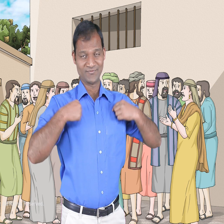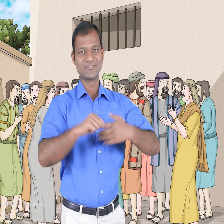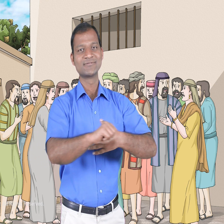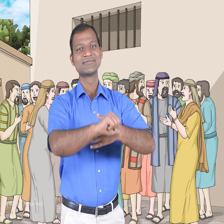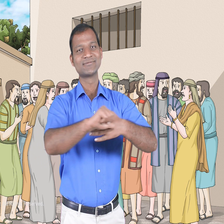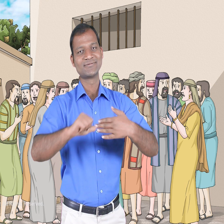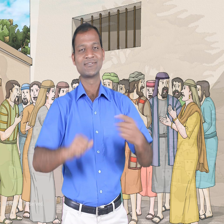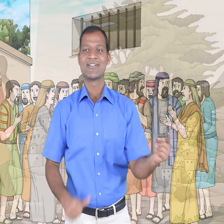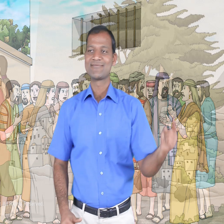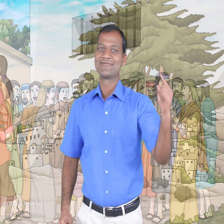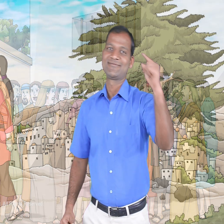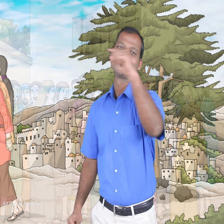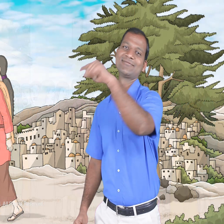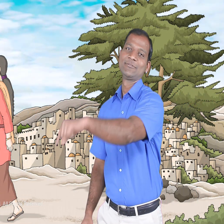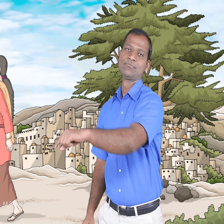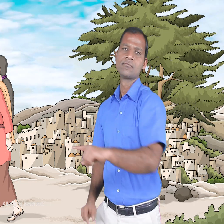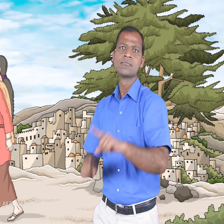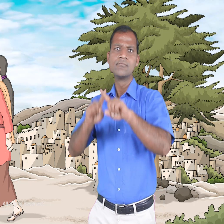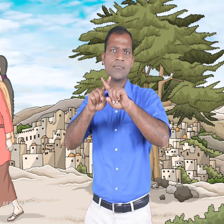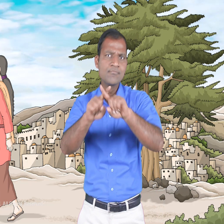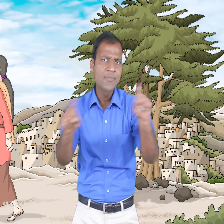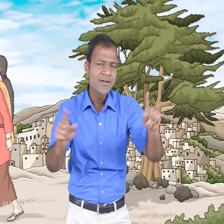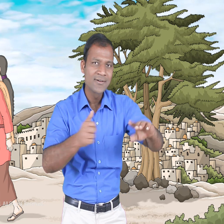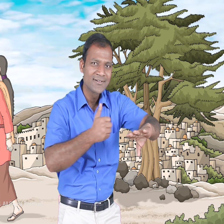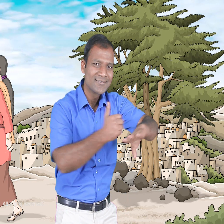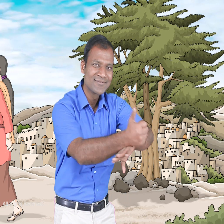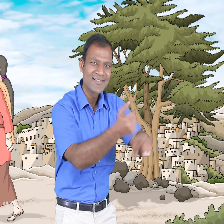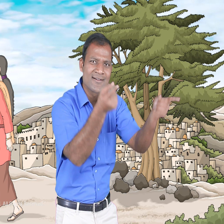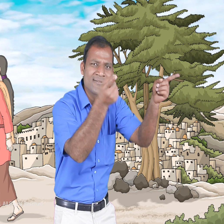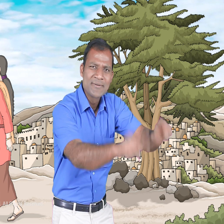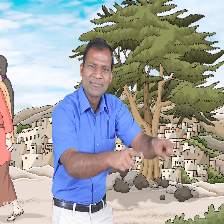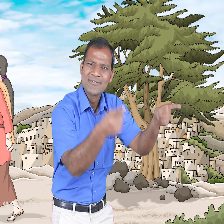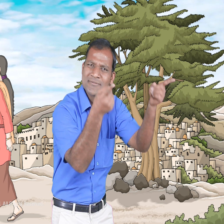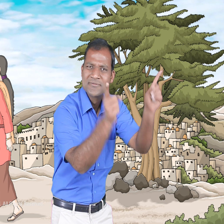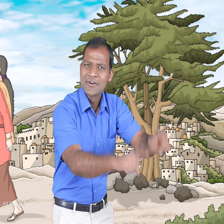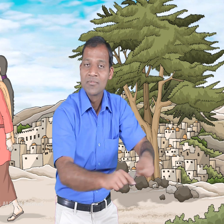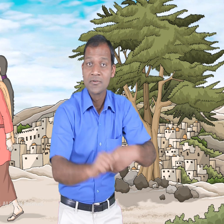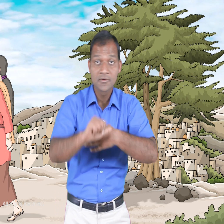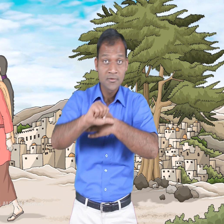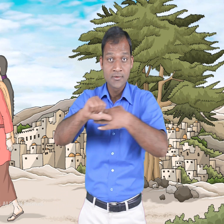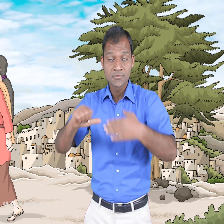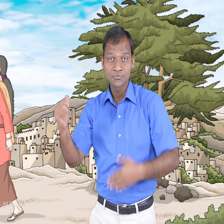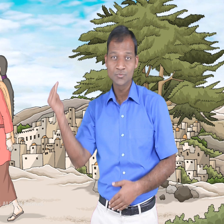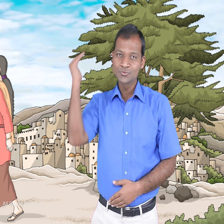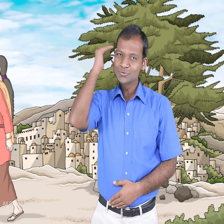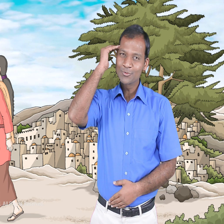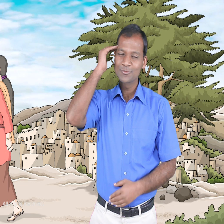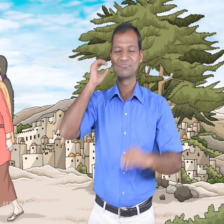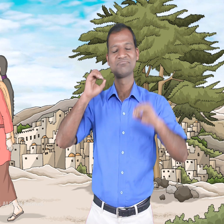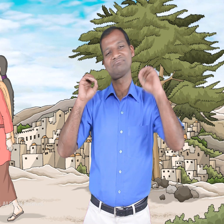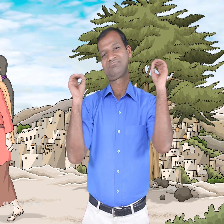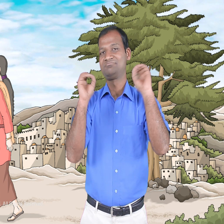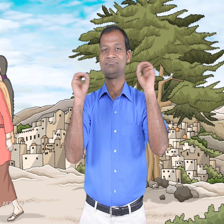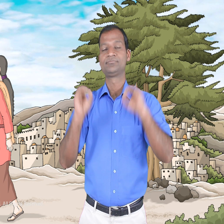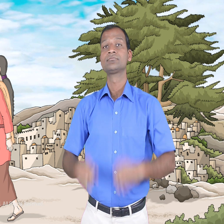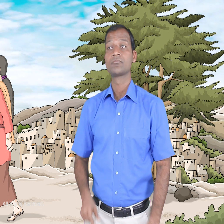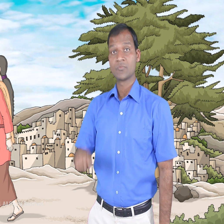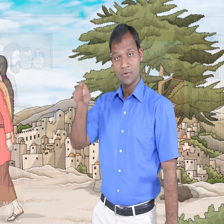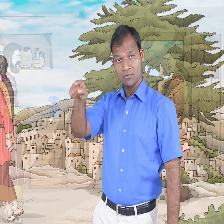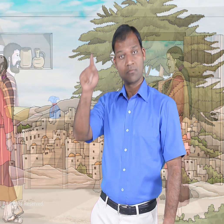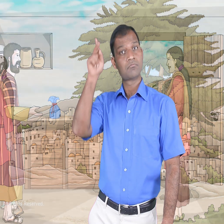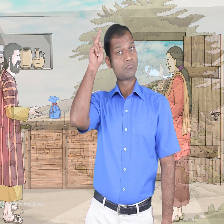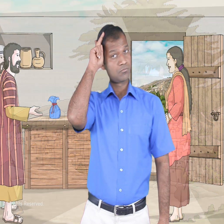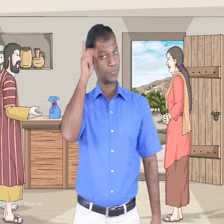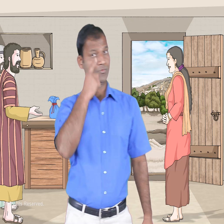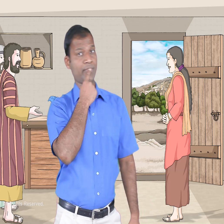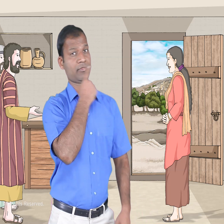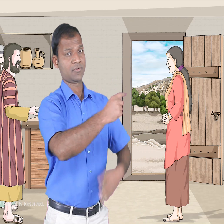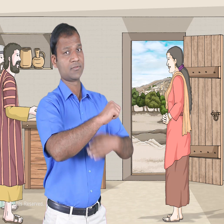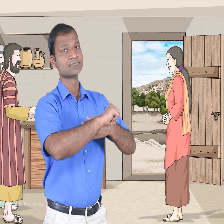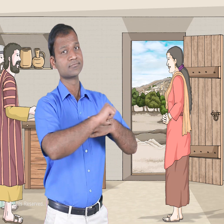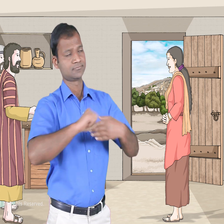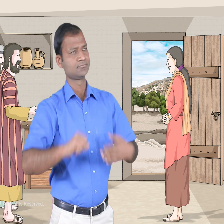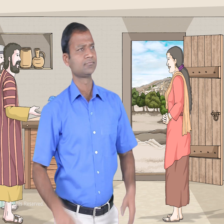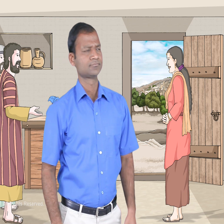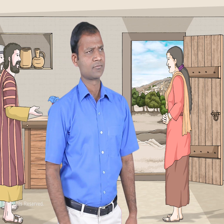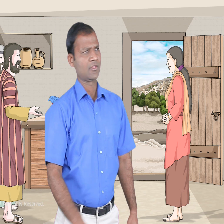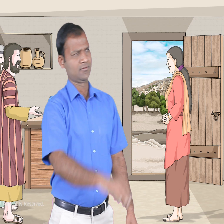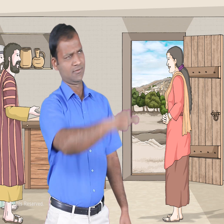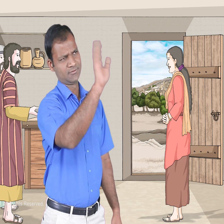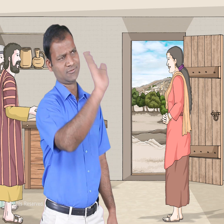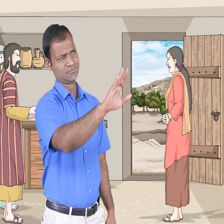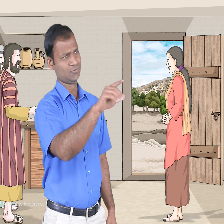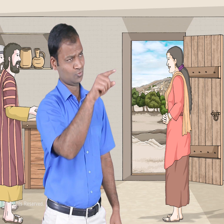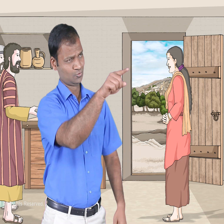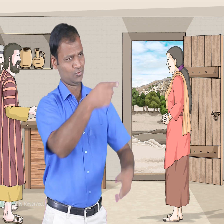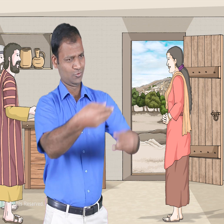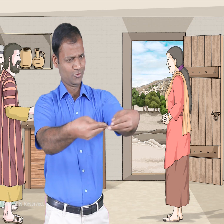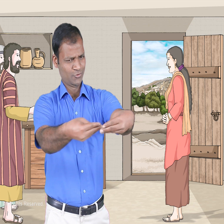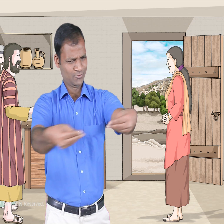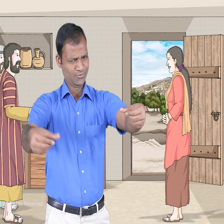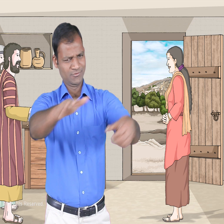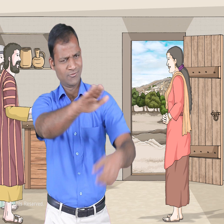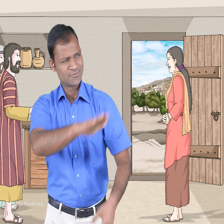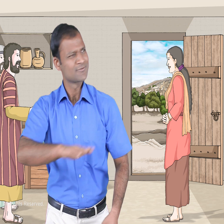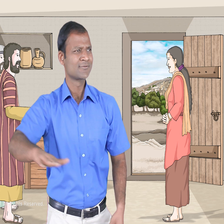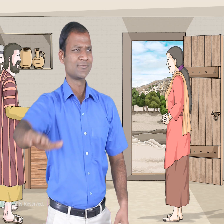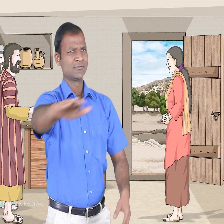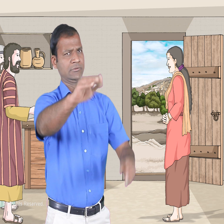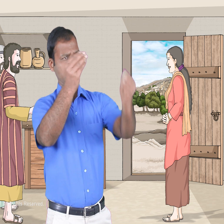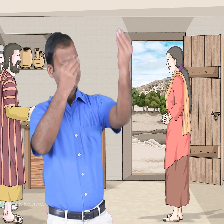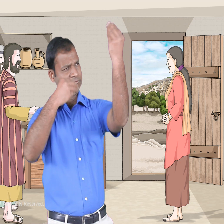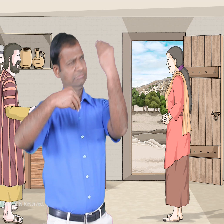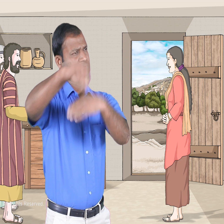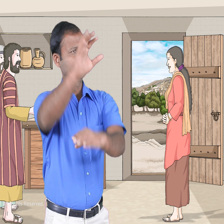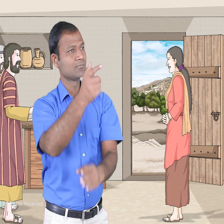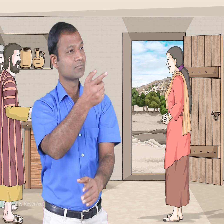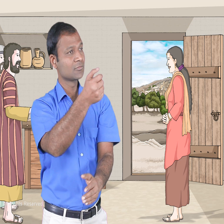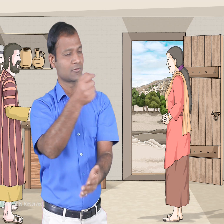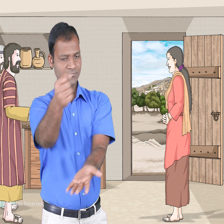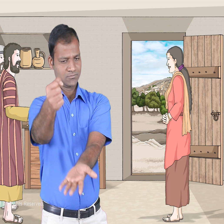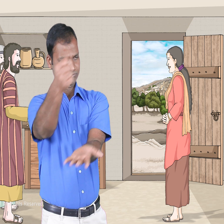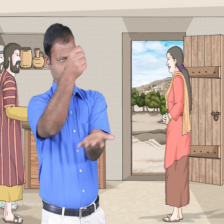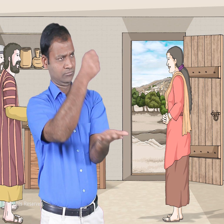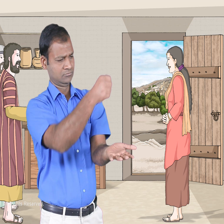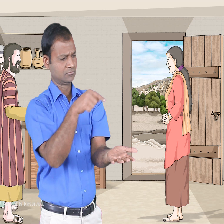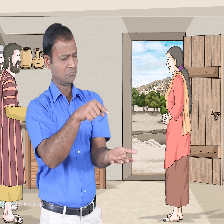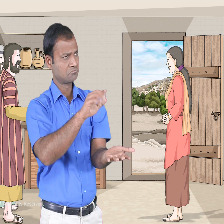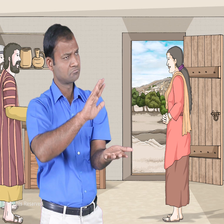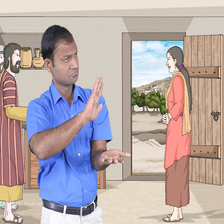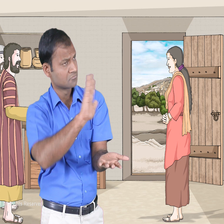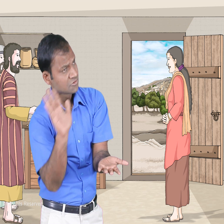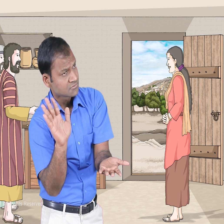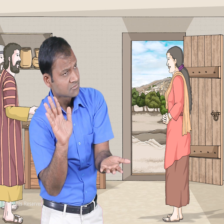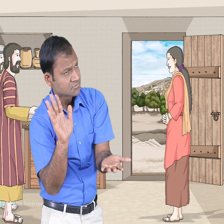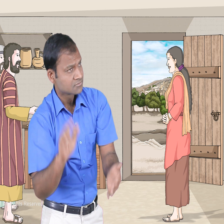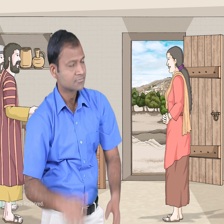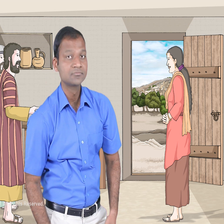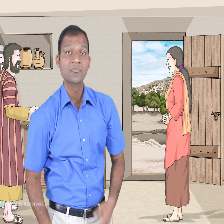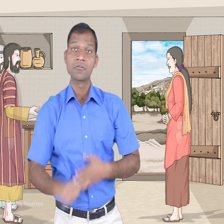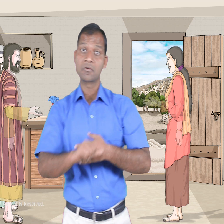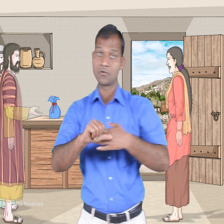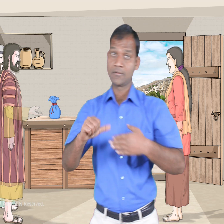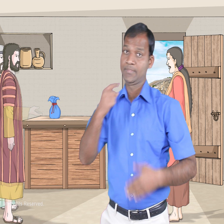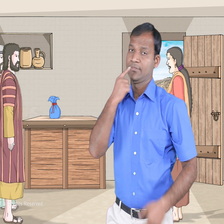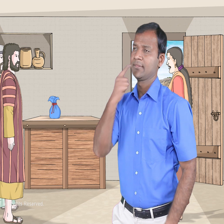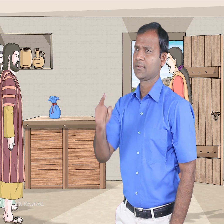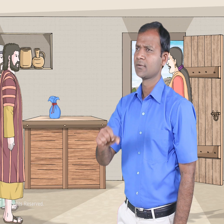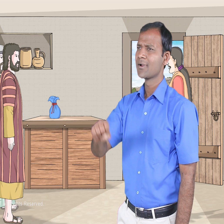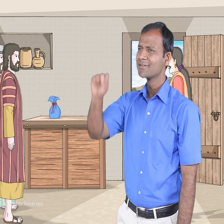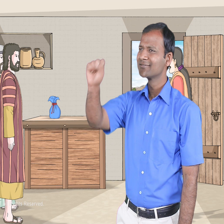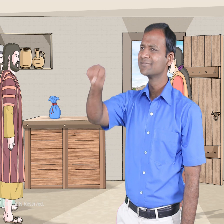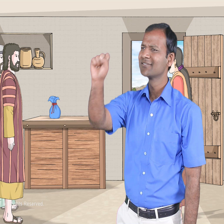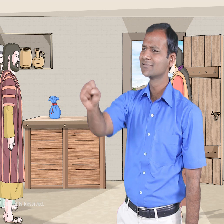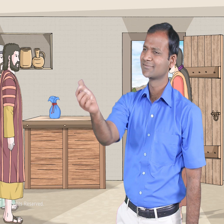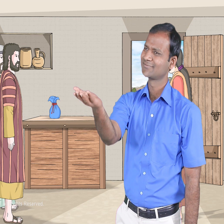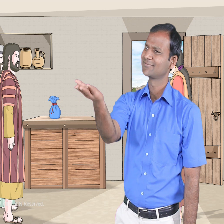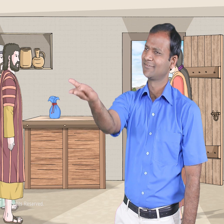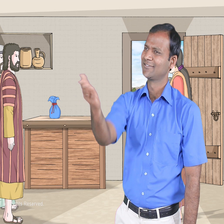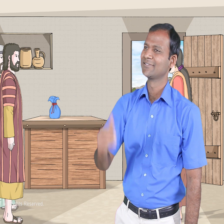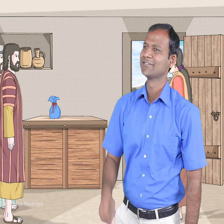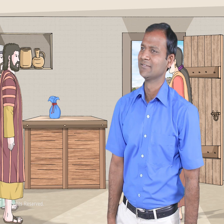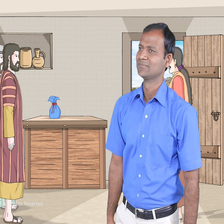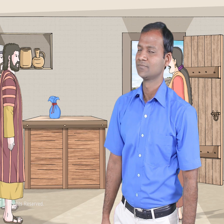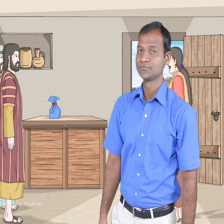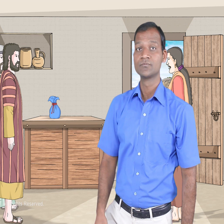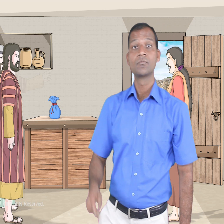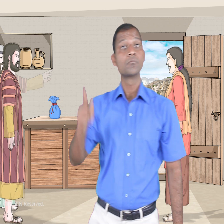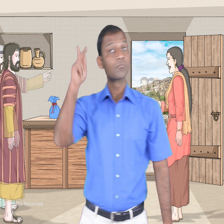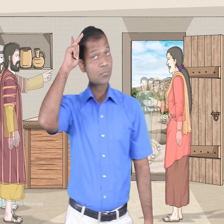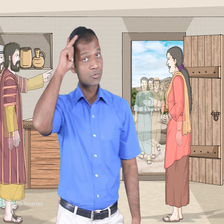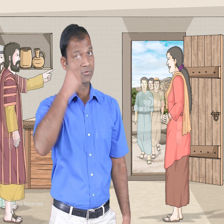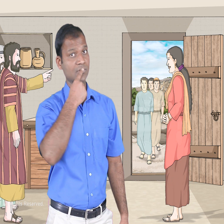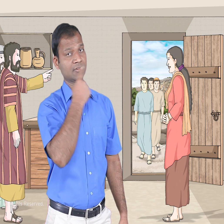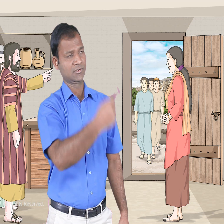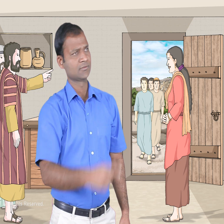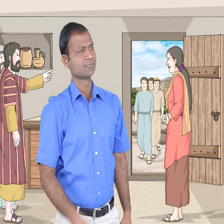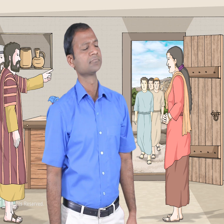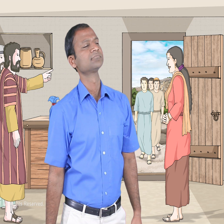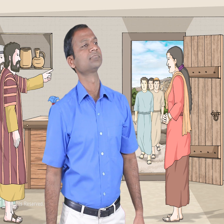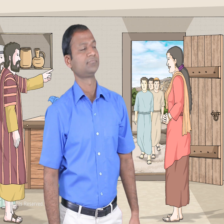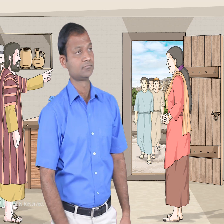About three hours later his wife also came in, unaware of what had happened. “Tell me,” said Peter, “is this the price you and your husband got for the land?” “Yes,” she answered, “that is the price.” “How could you agree to test the Spirit of the Lord?” Peter replied.